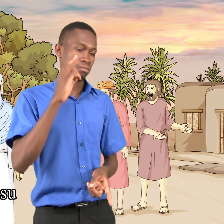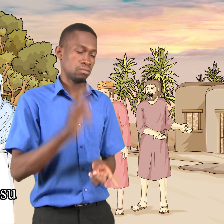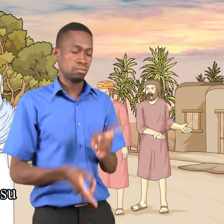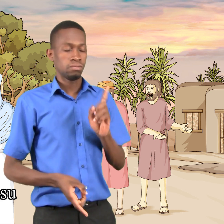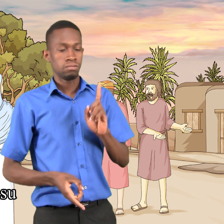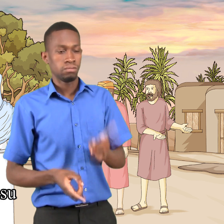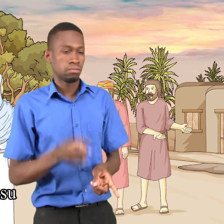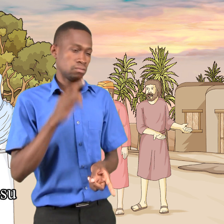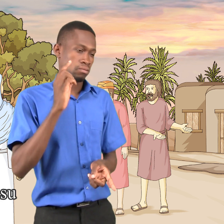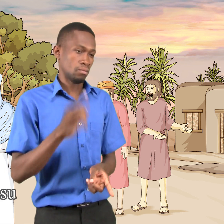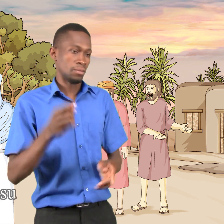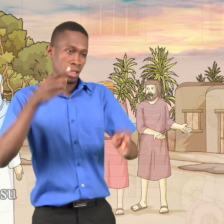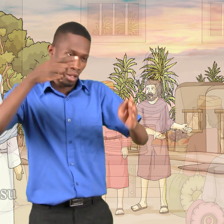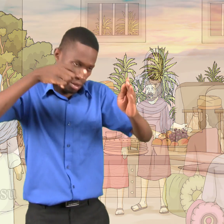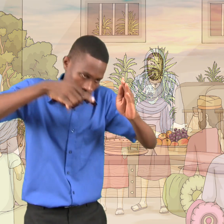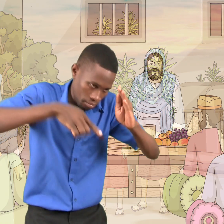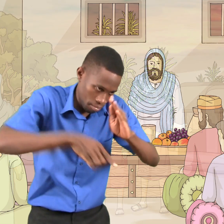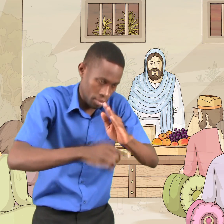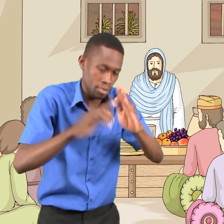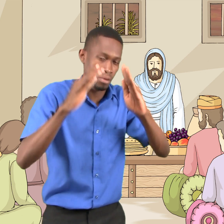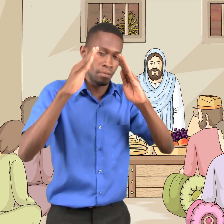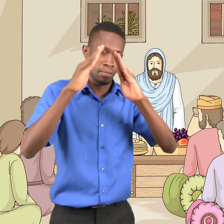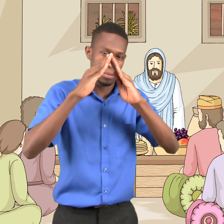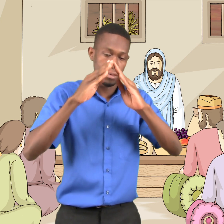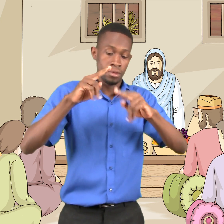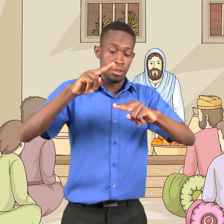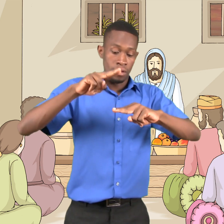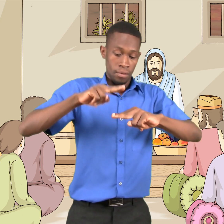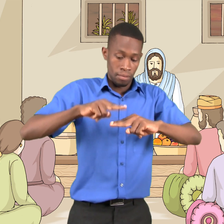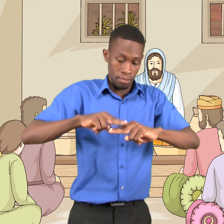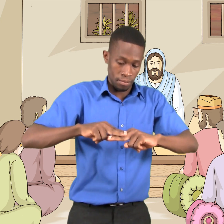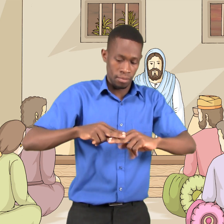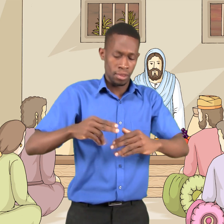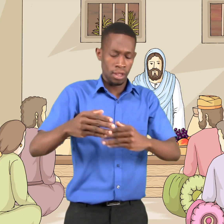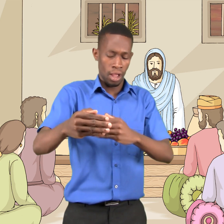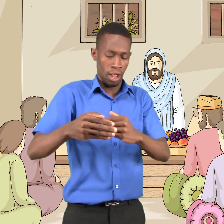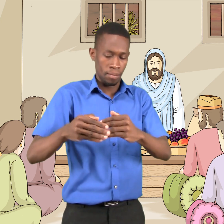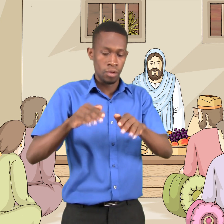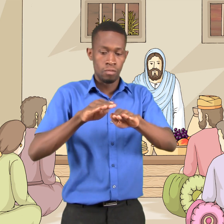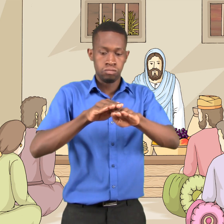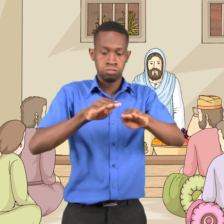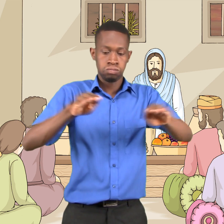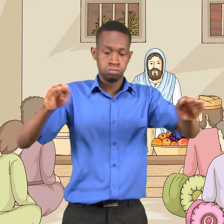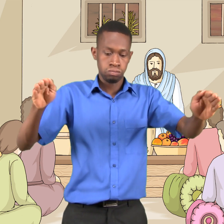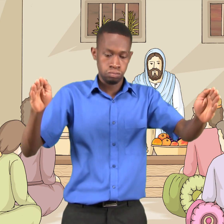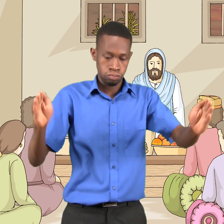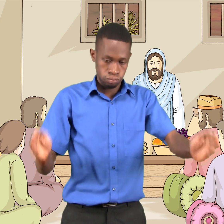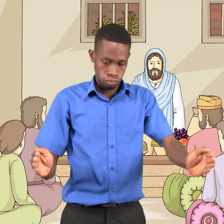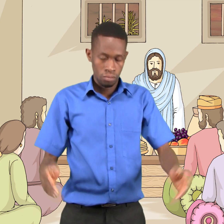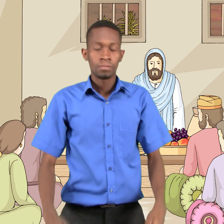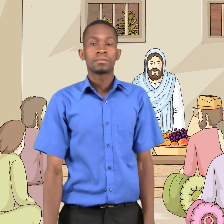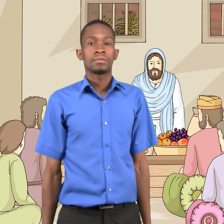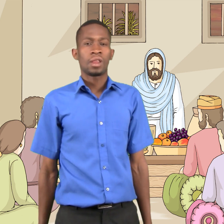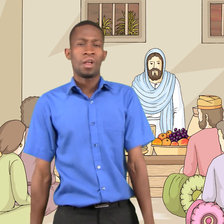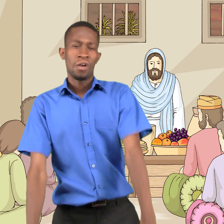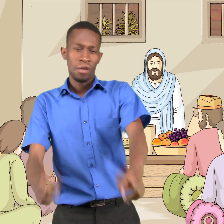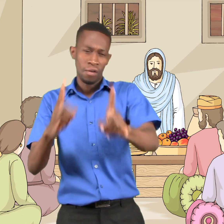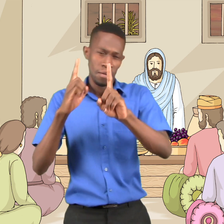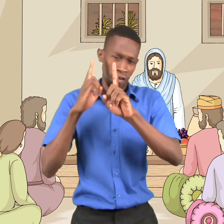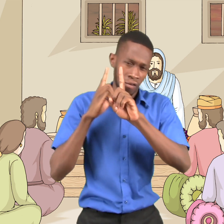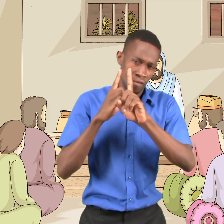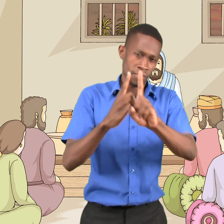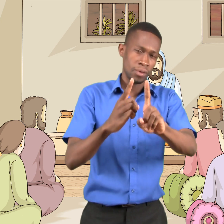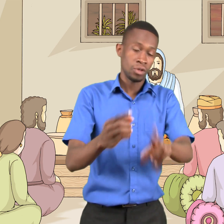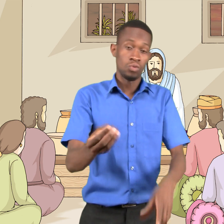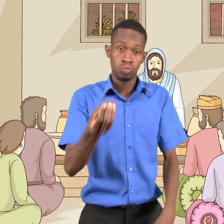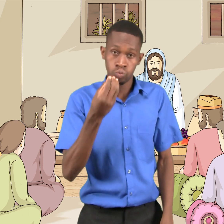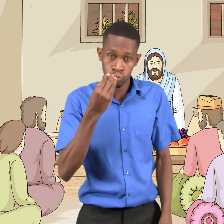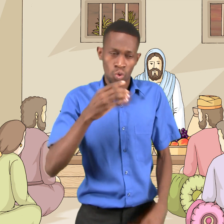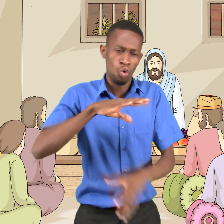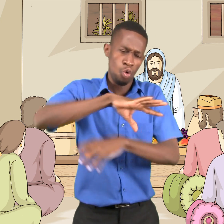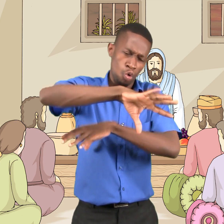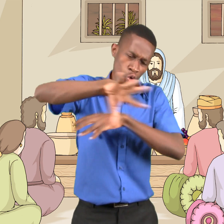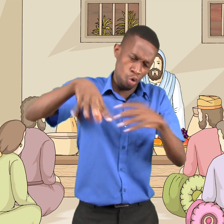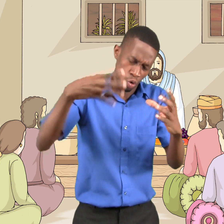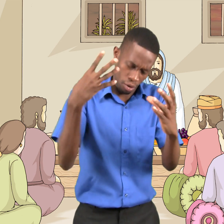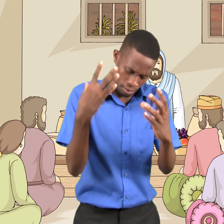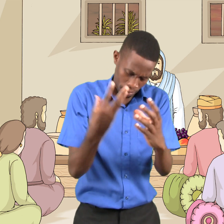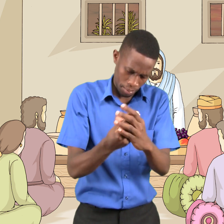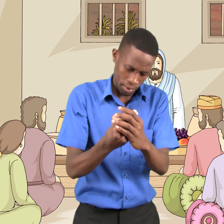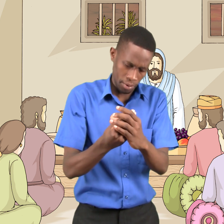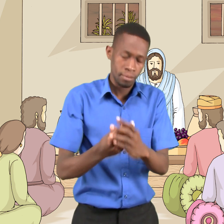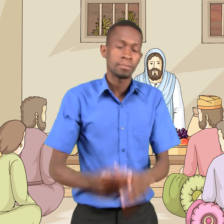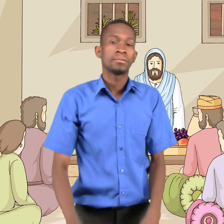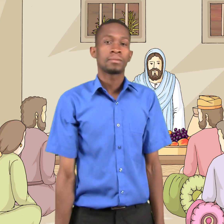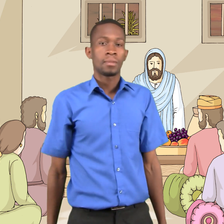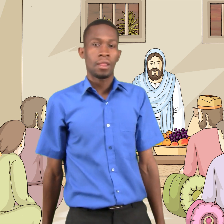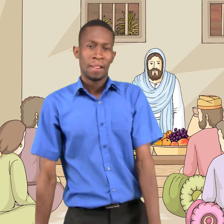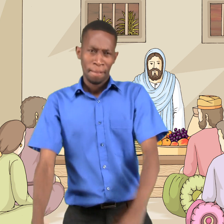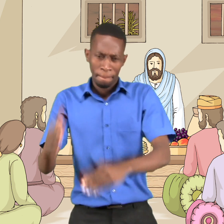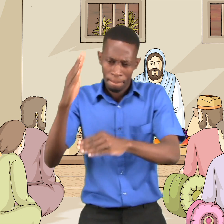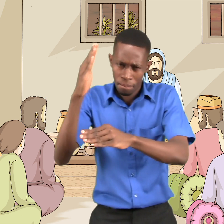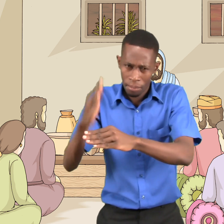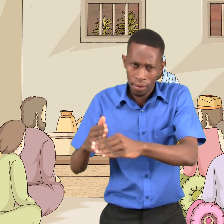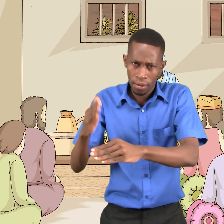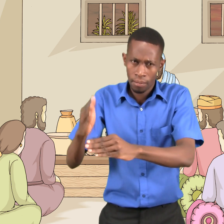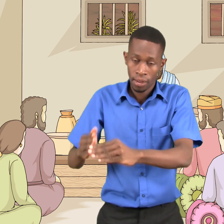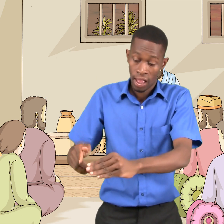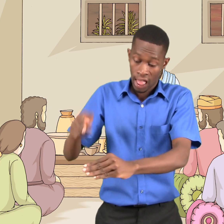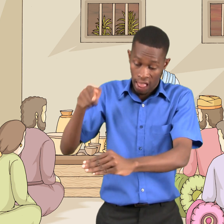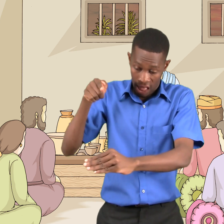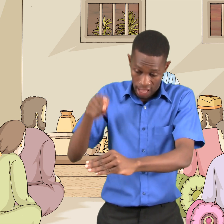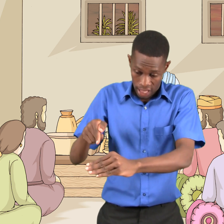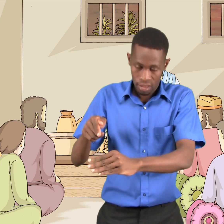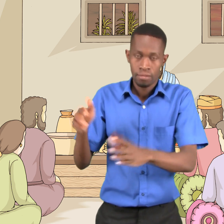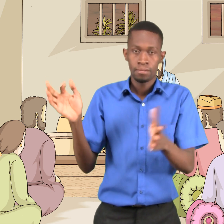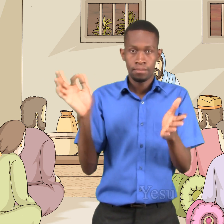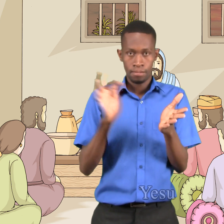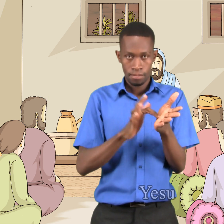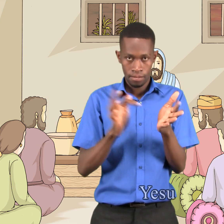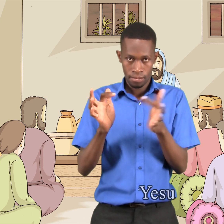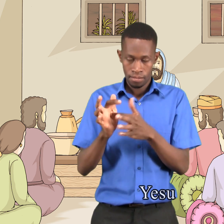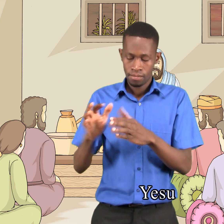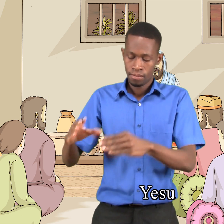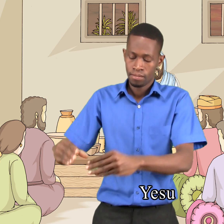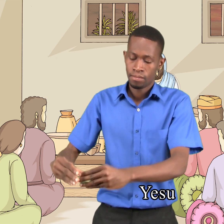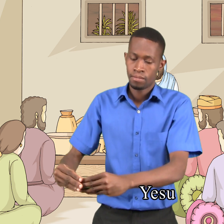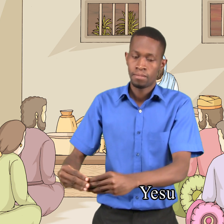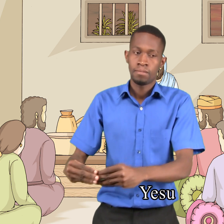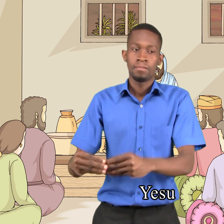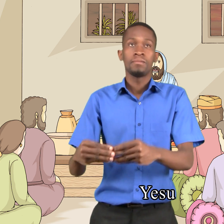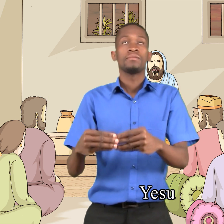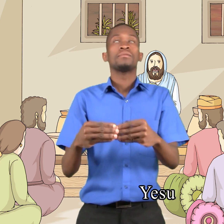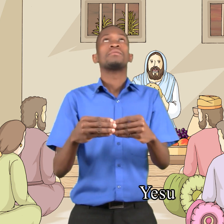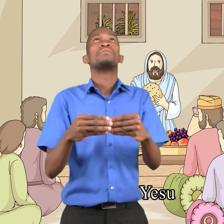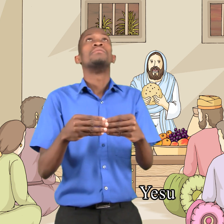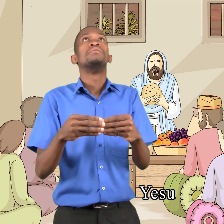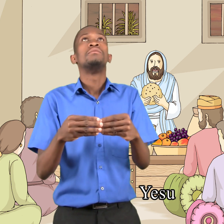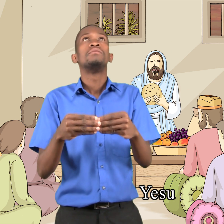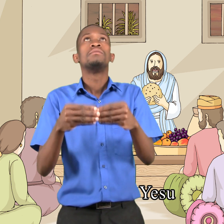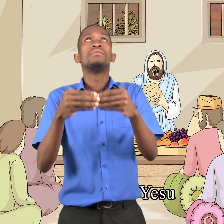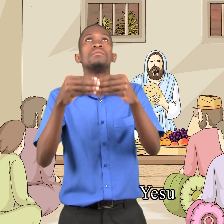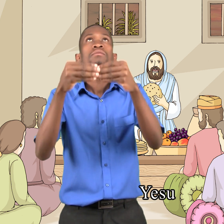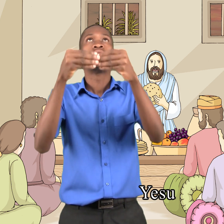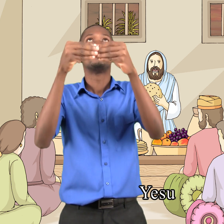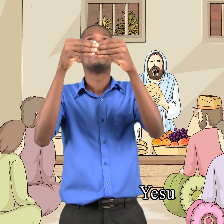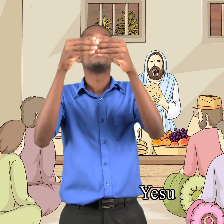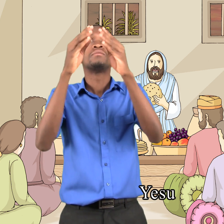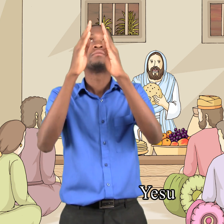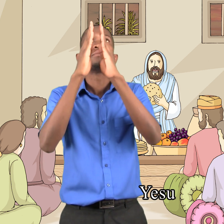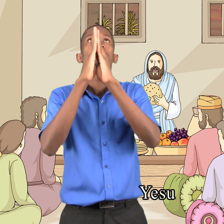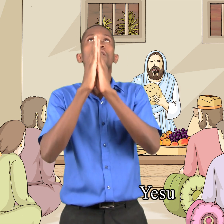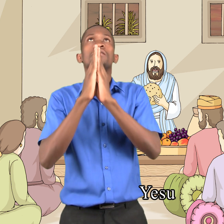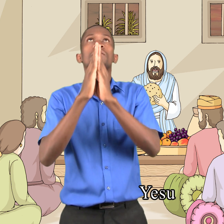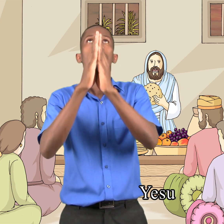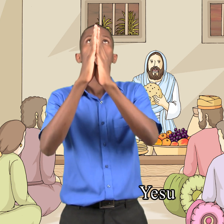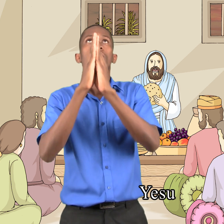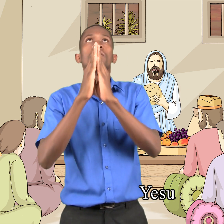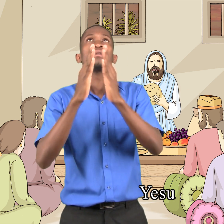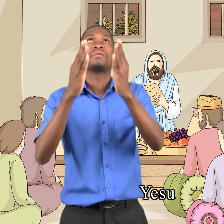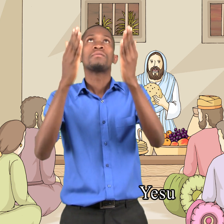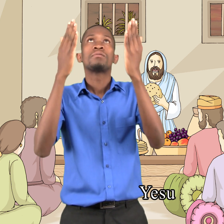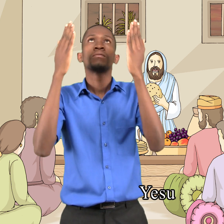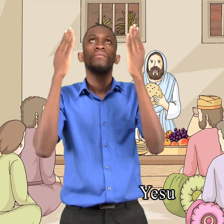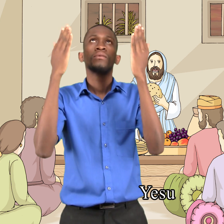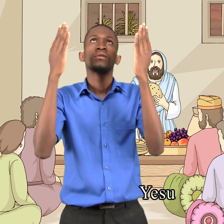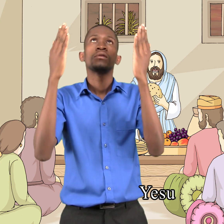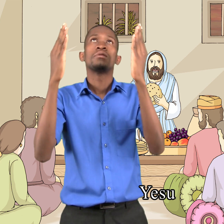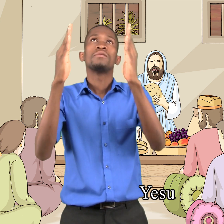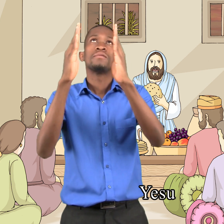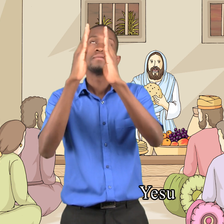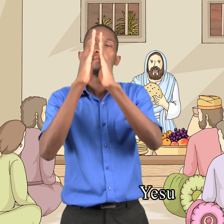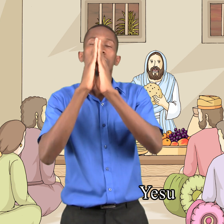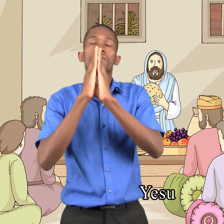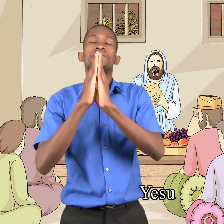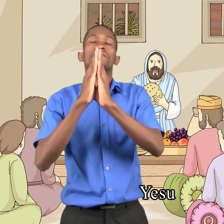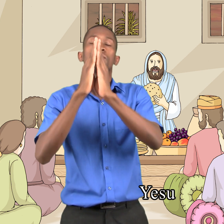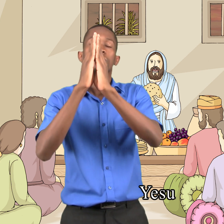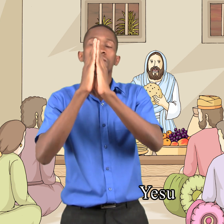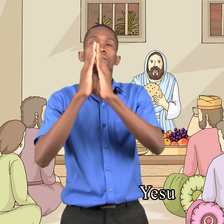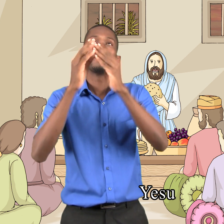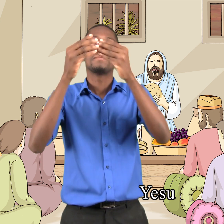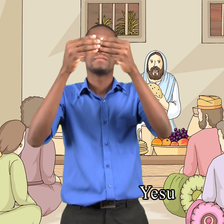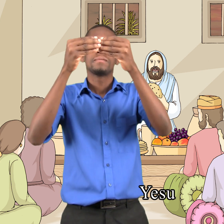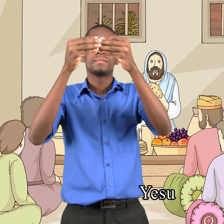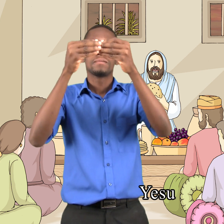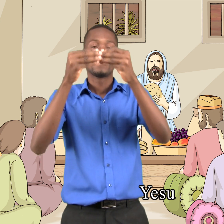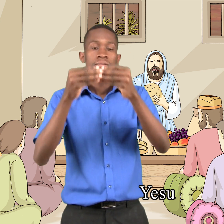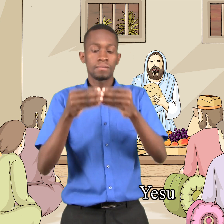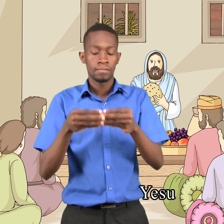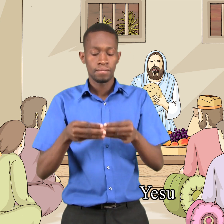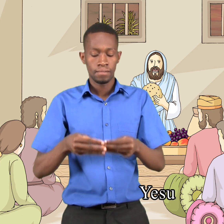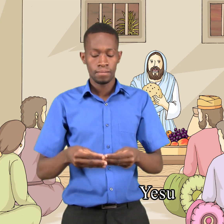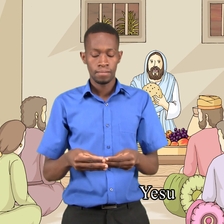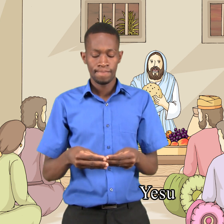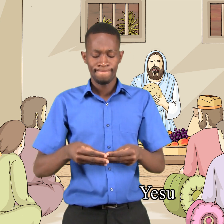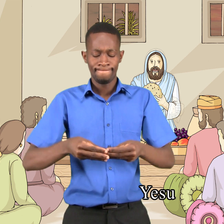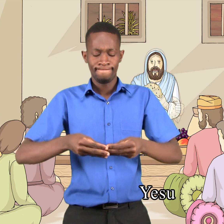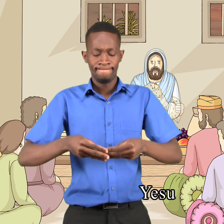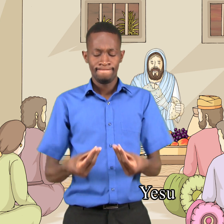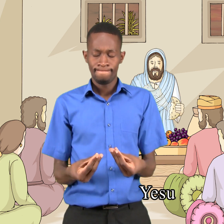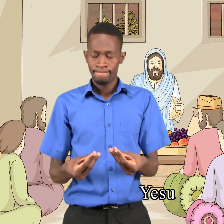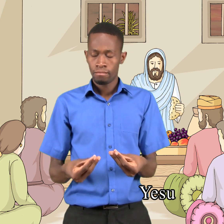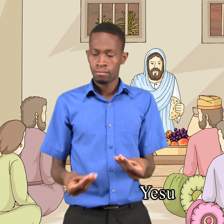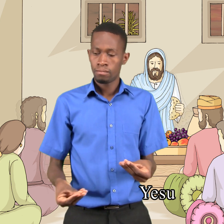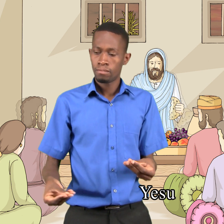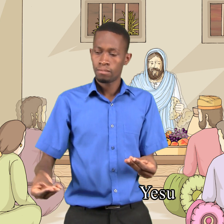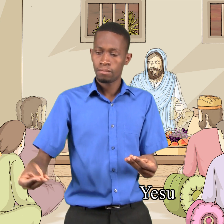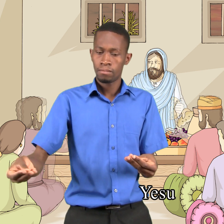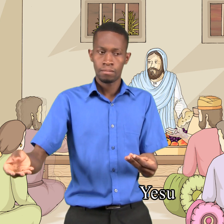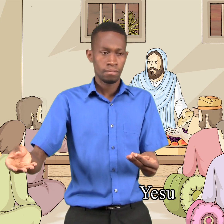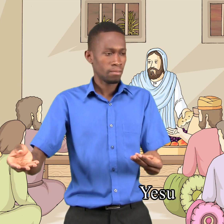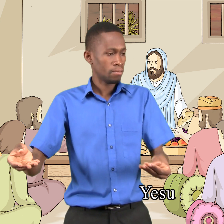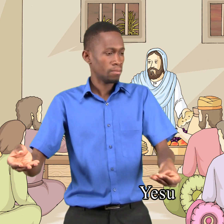While He was reclining at the table with them, He took bread, spoke a blessing and broke it, and gave it to them.